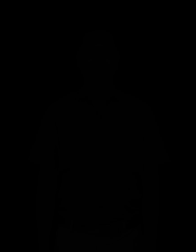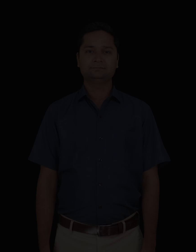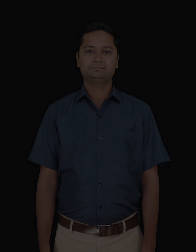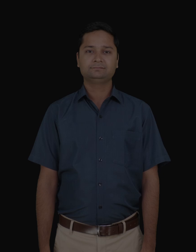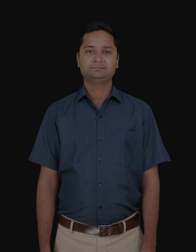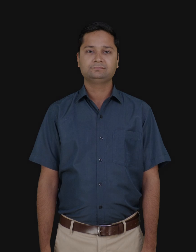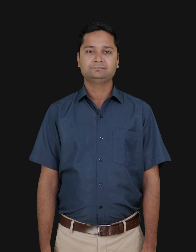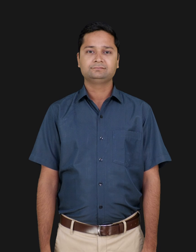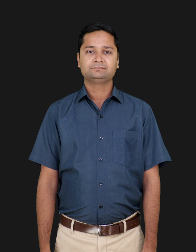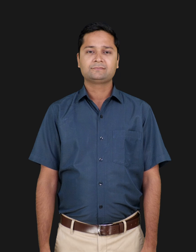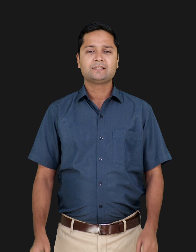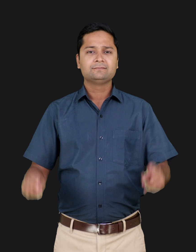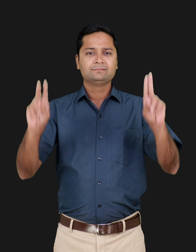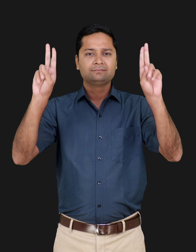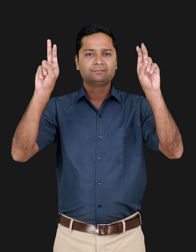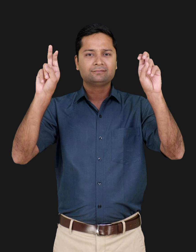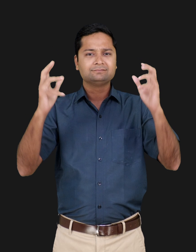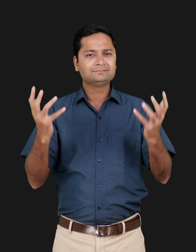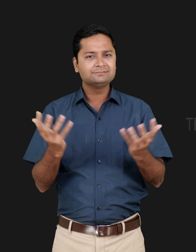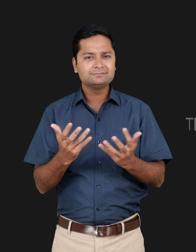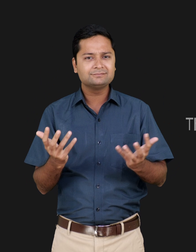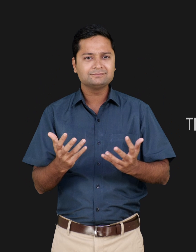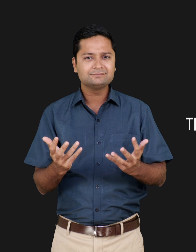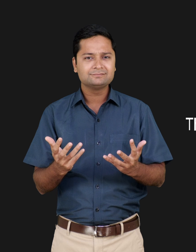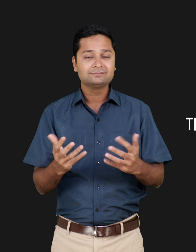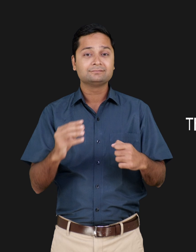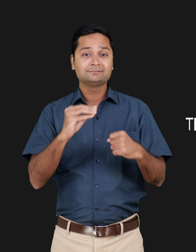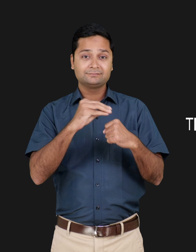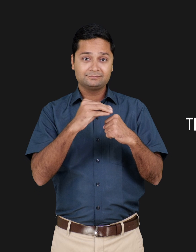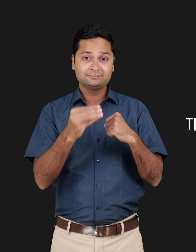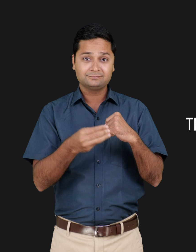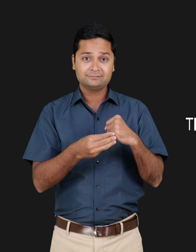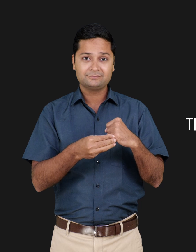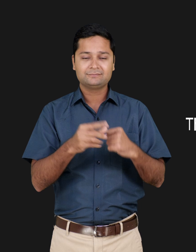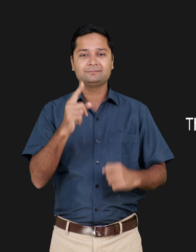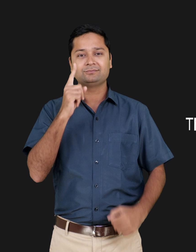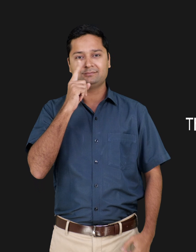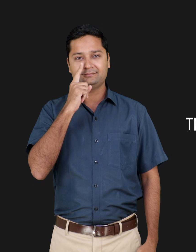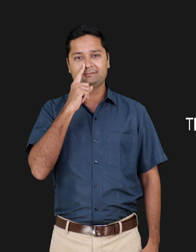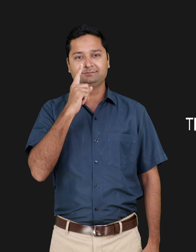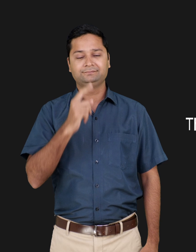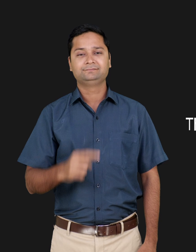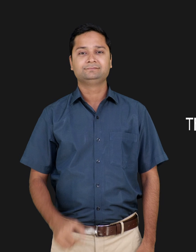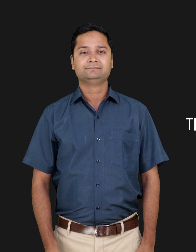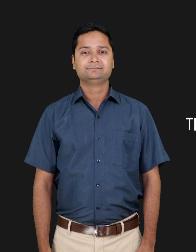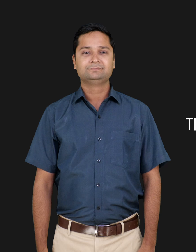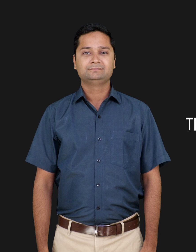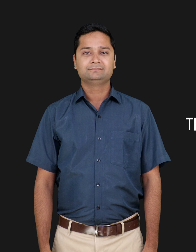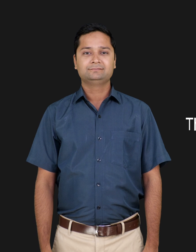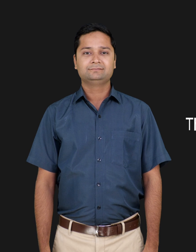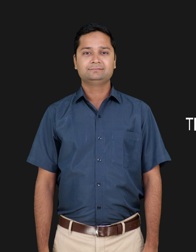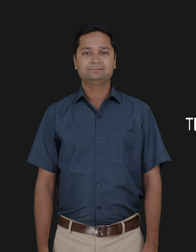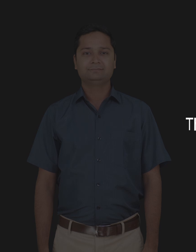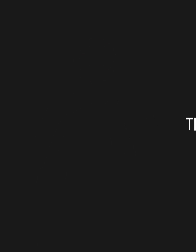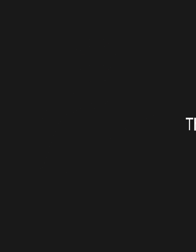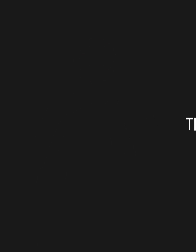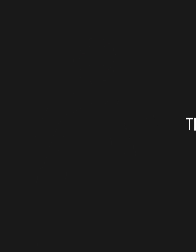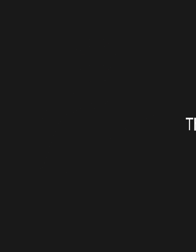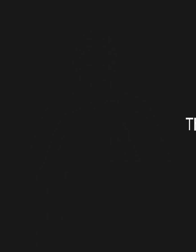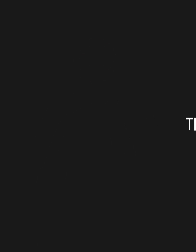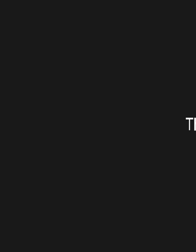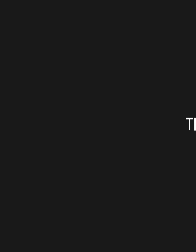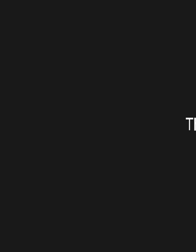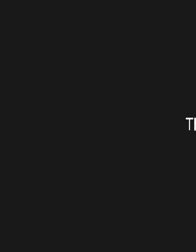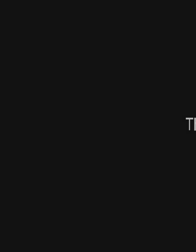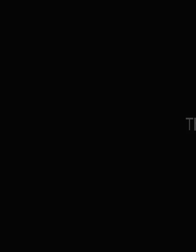The Samaritan woman